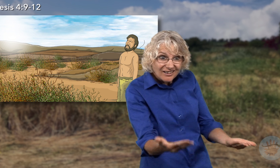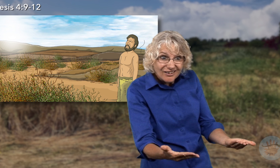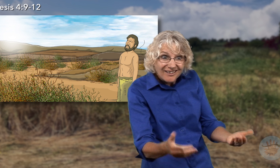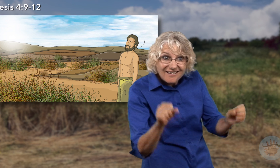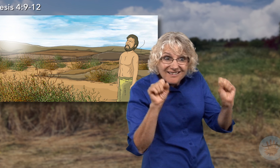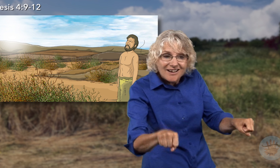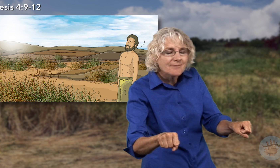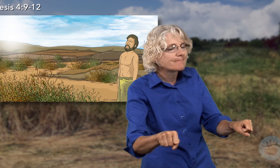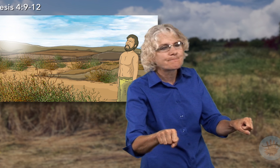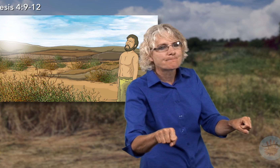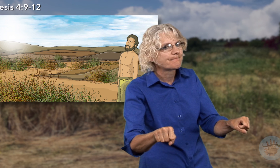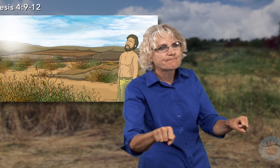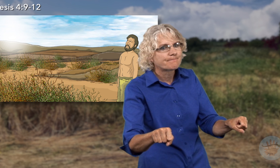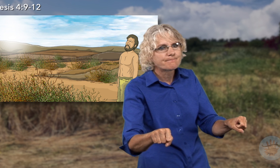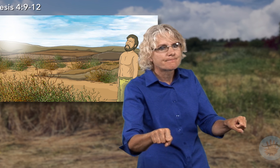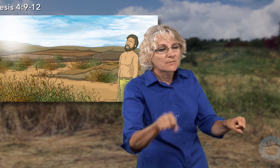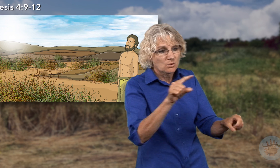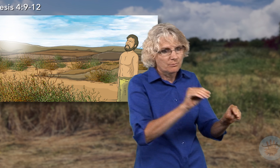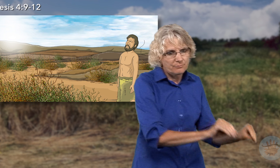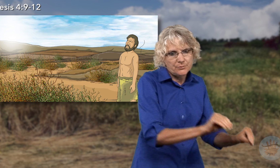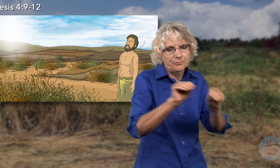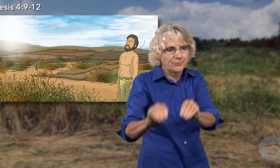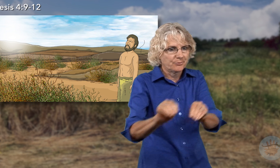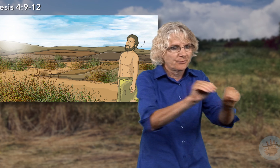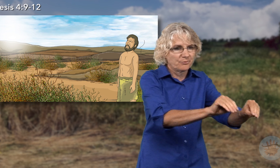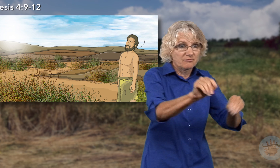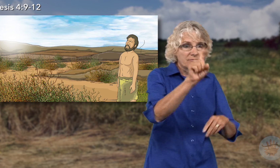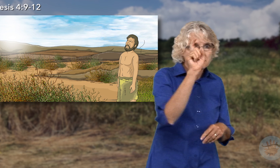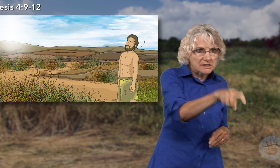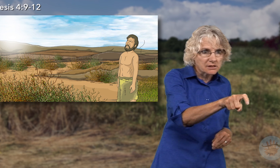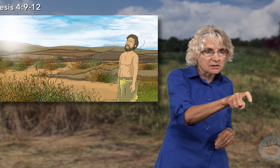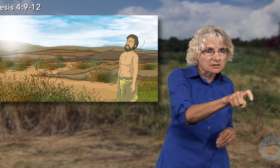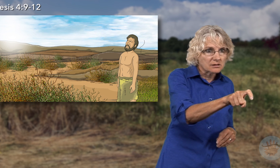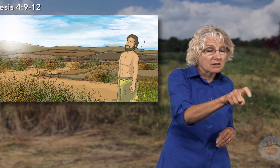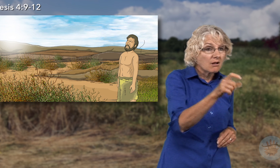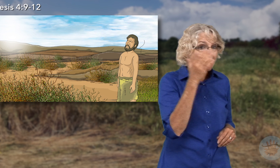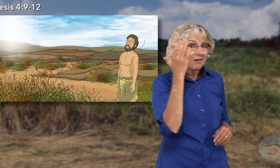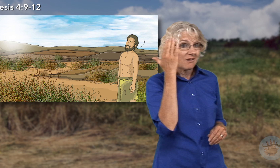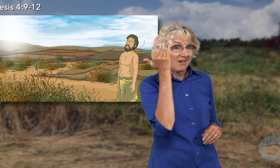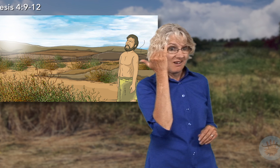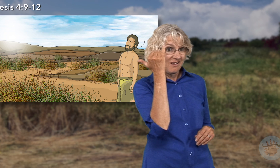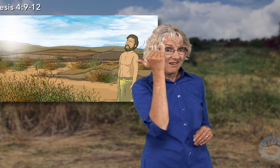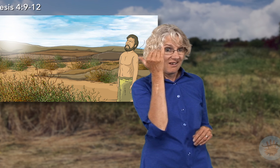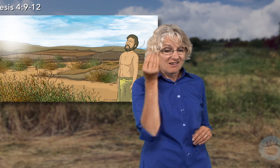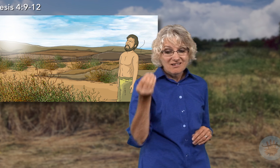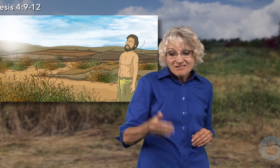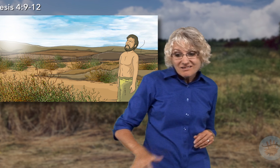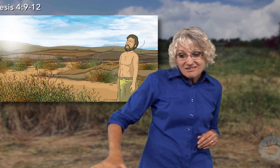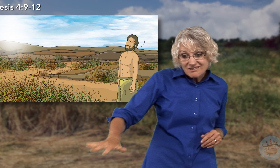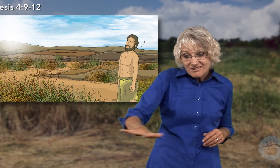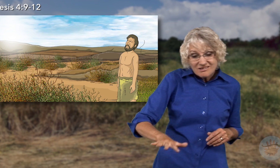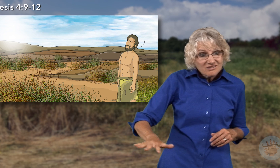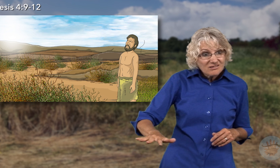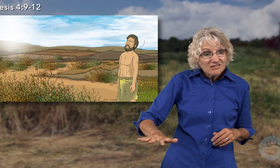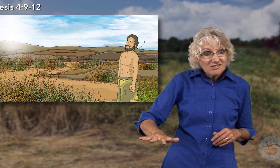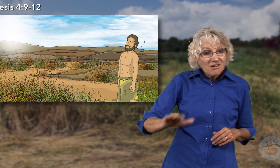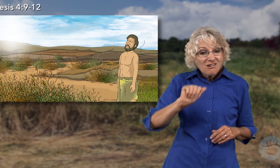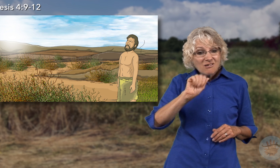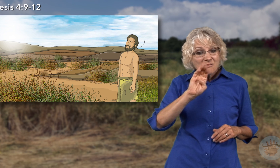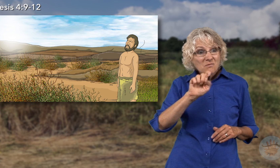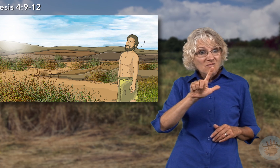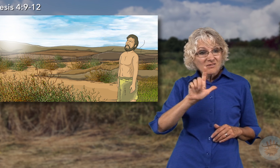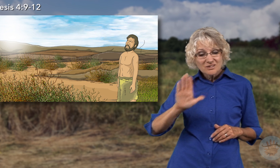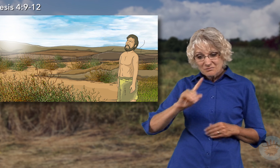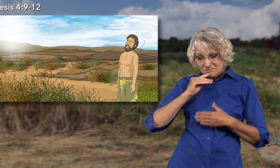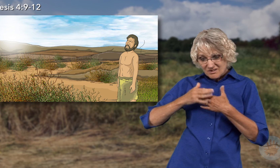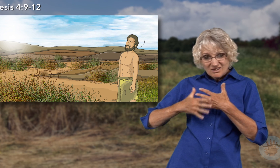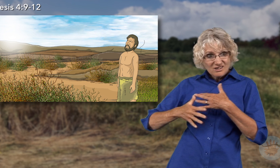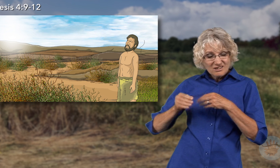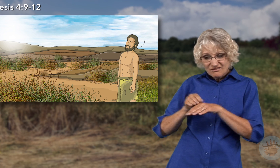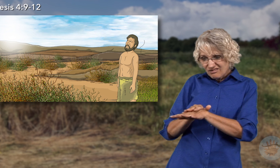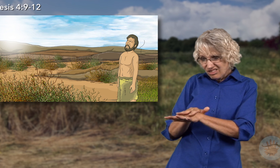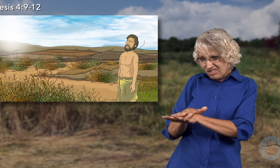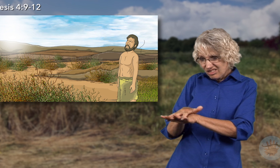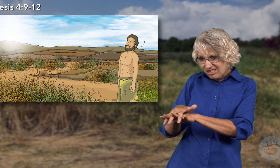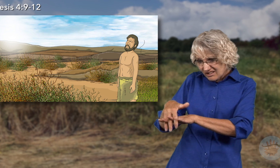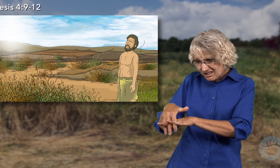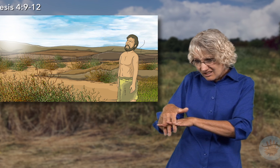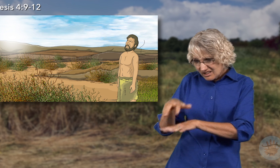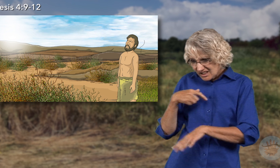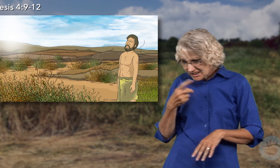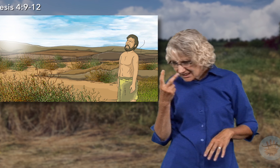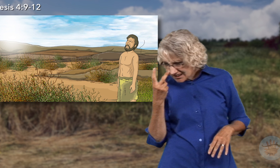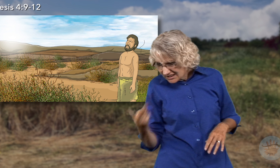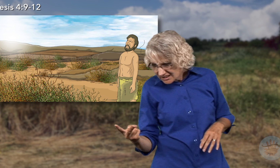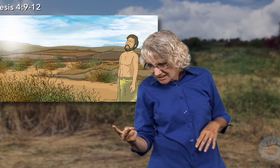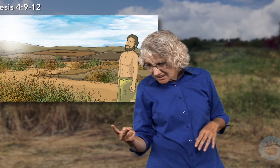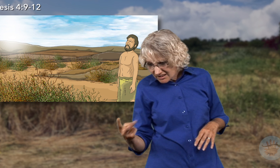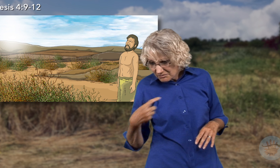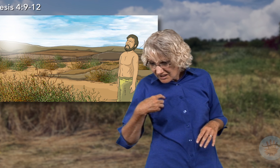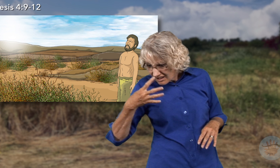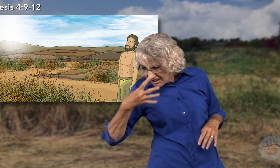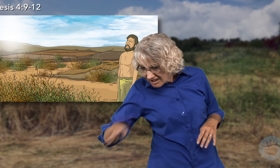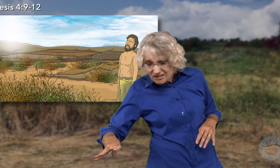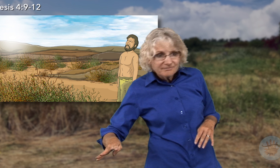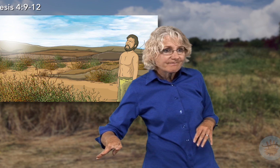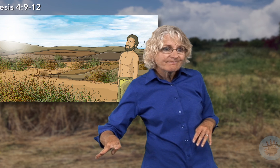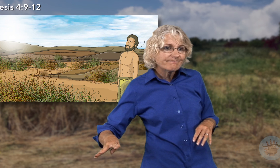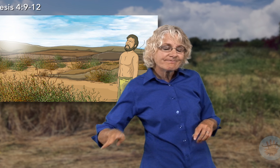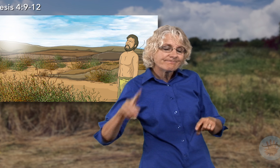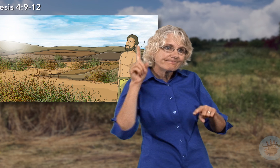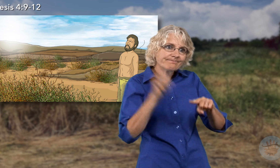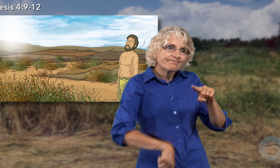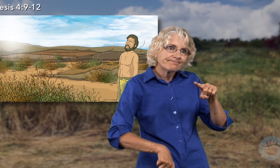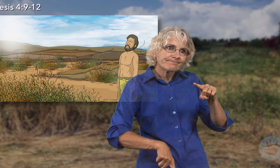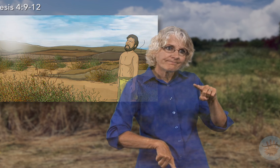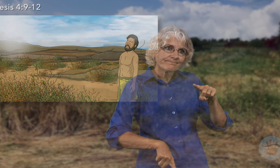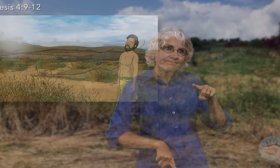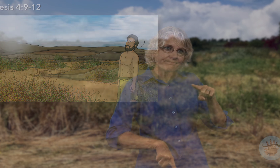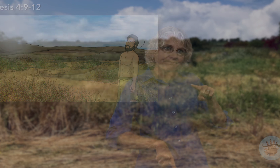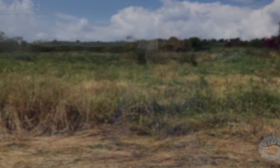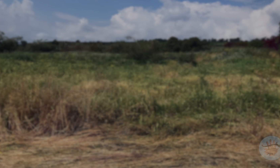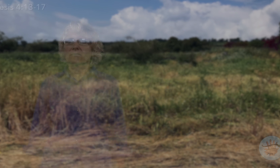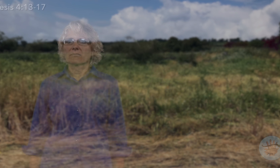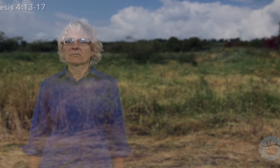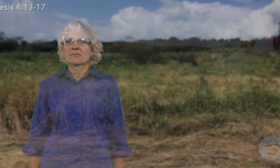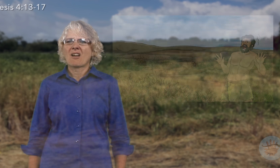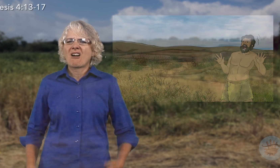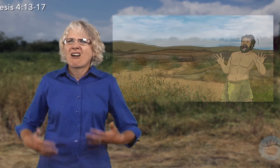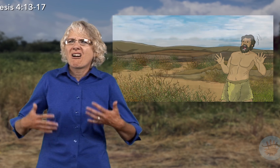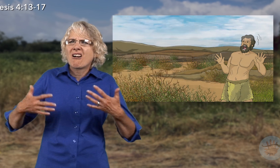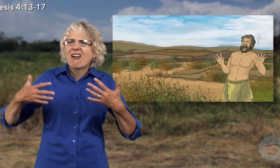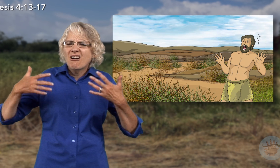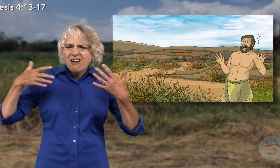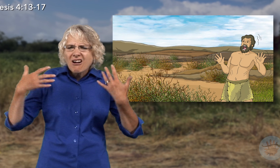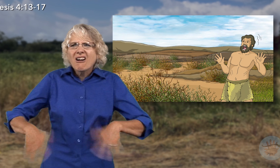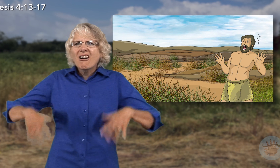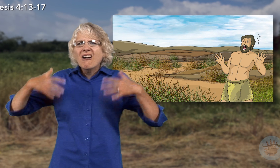When you till the ground, it will no longer yield its produce to you. You will be a fugitive and a wanderer on the earth.”